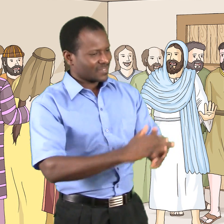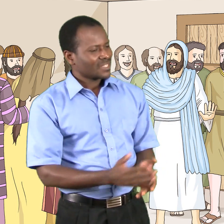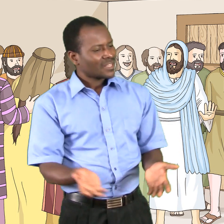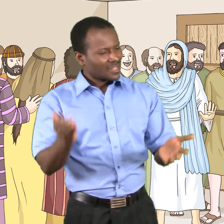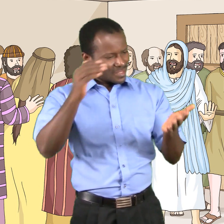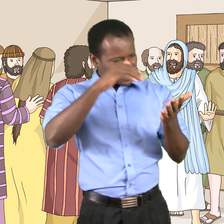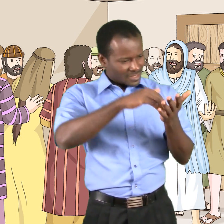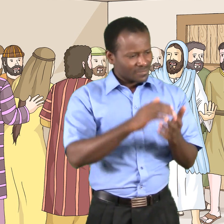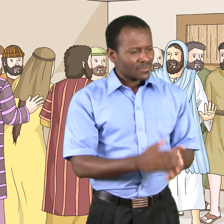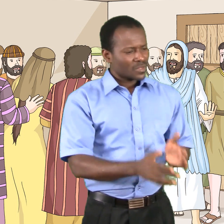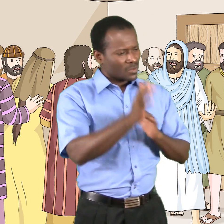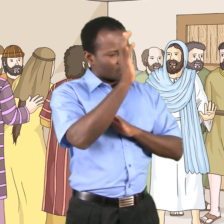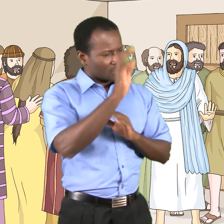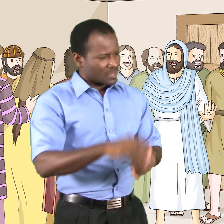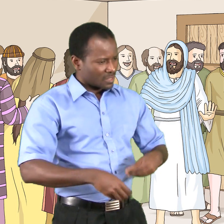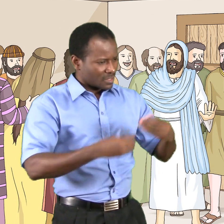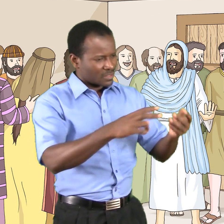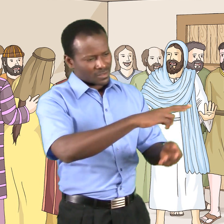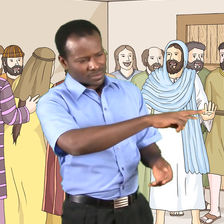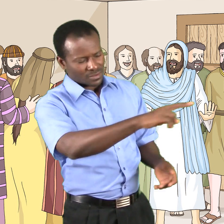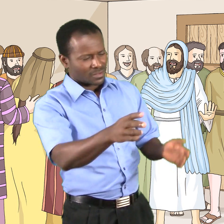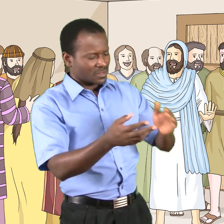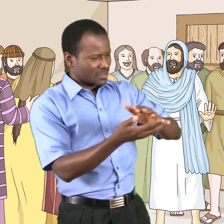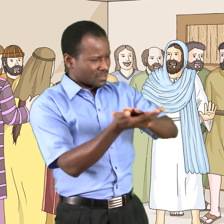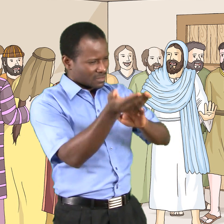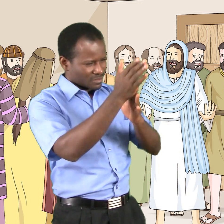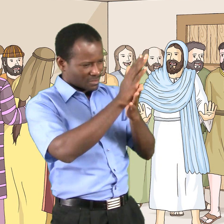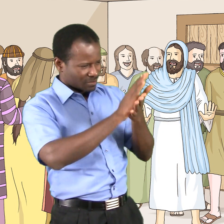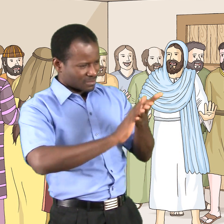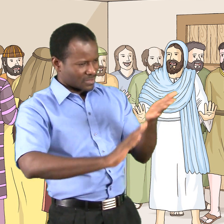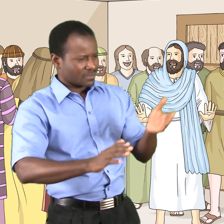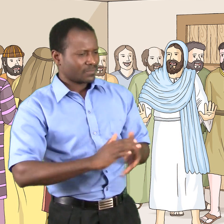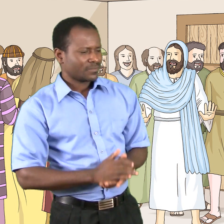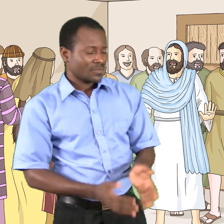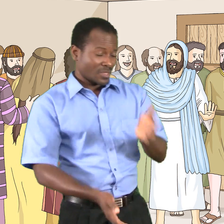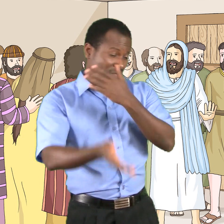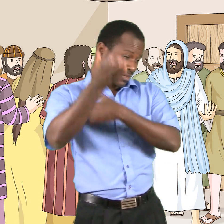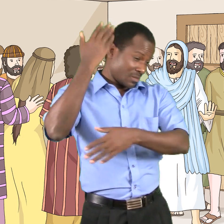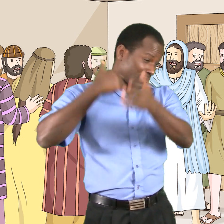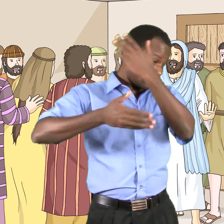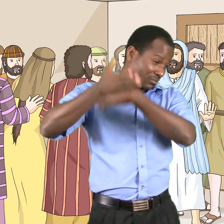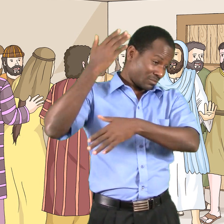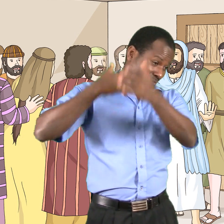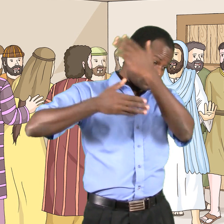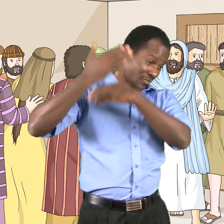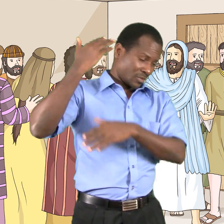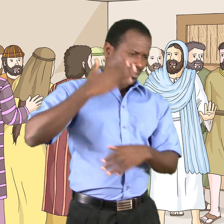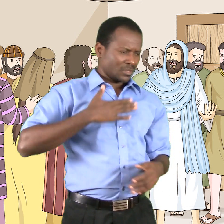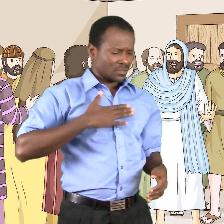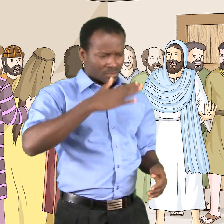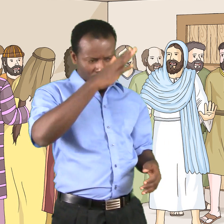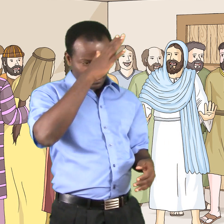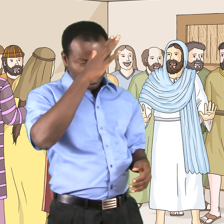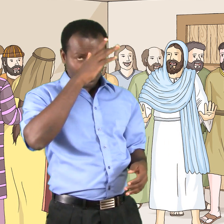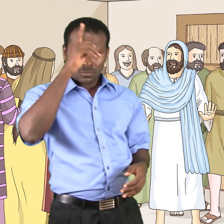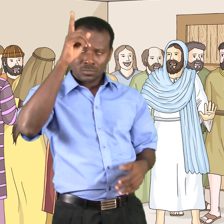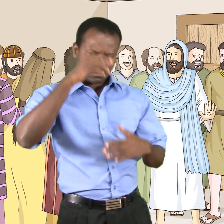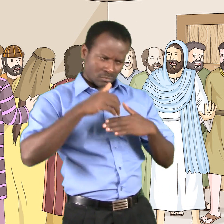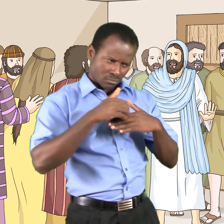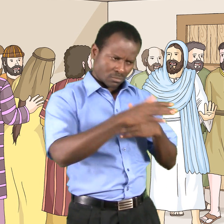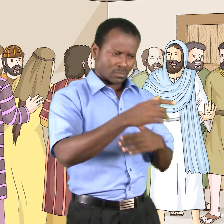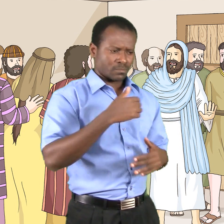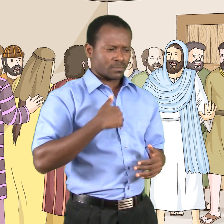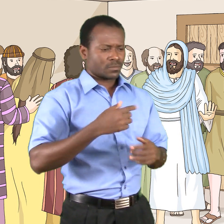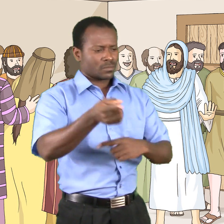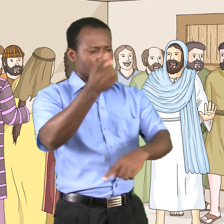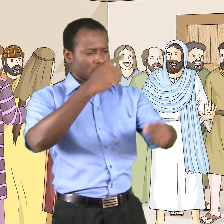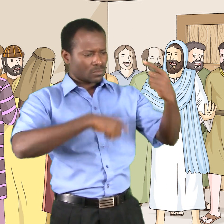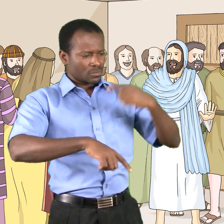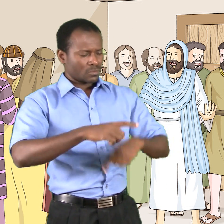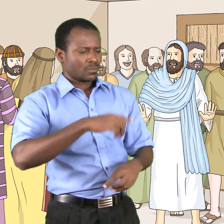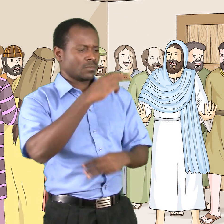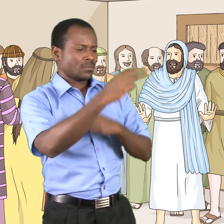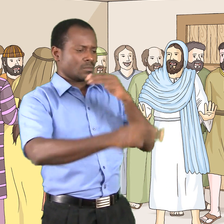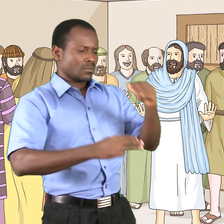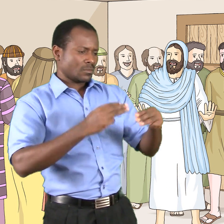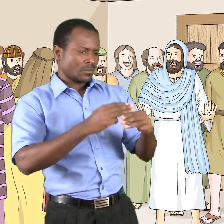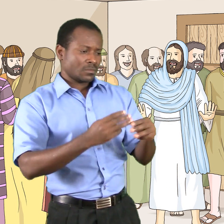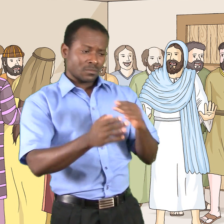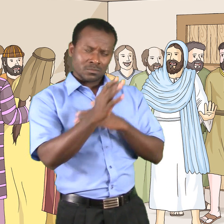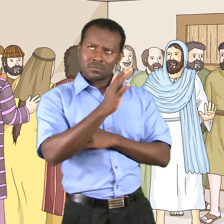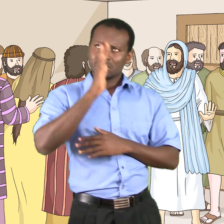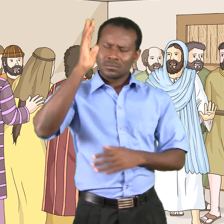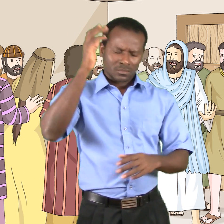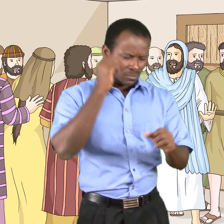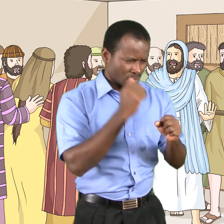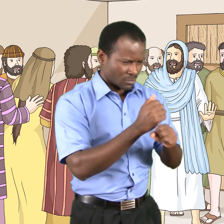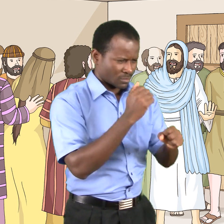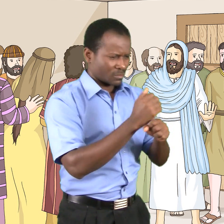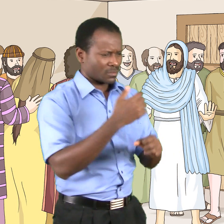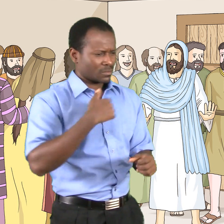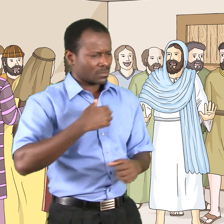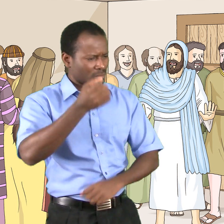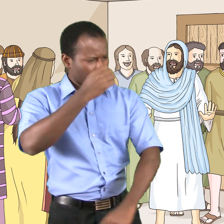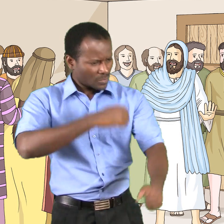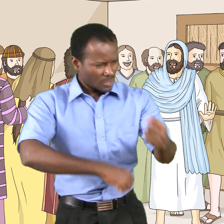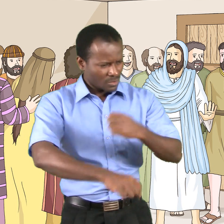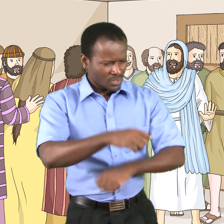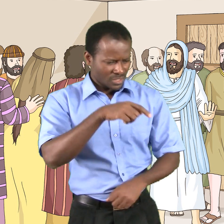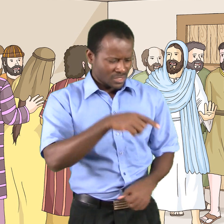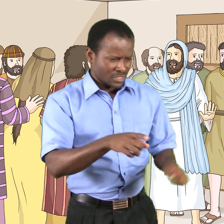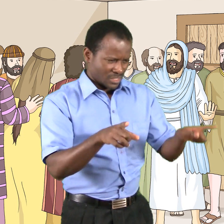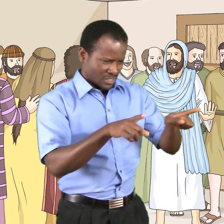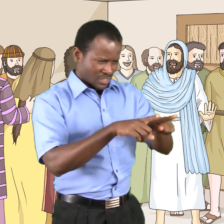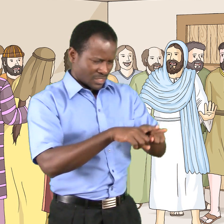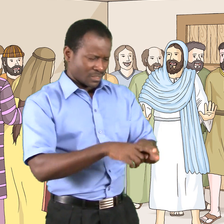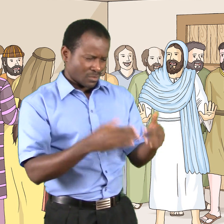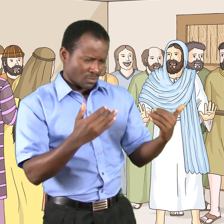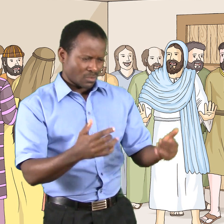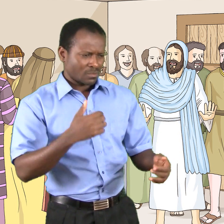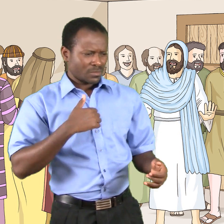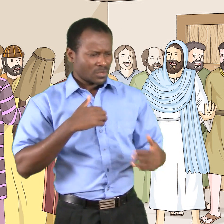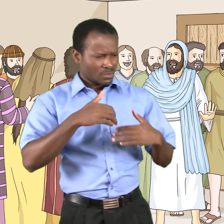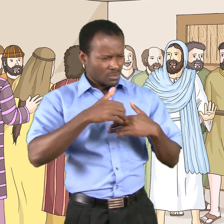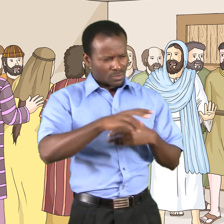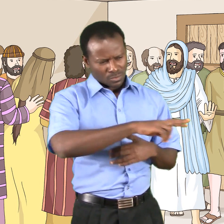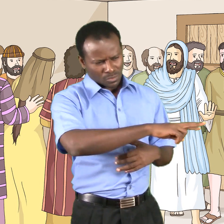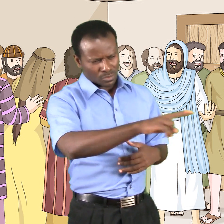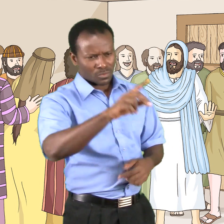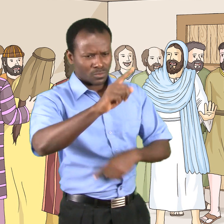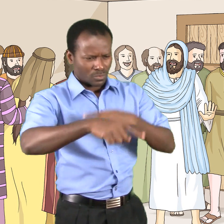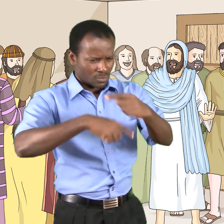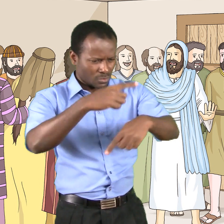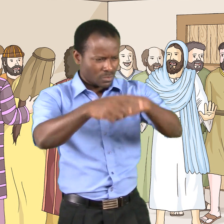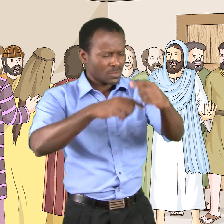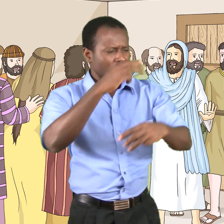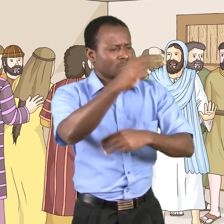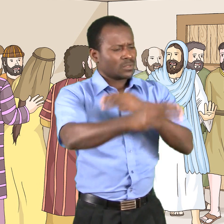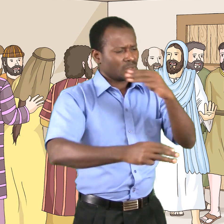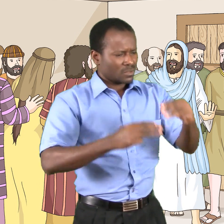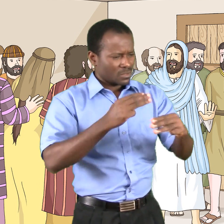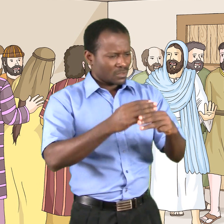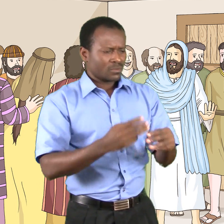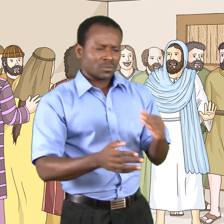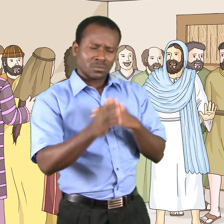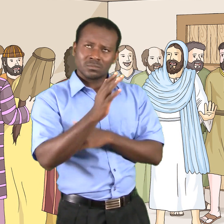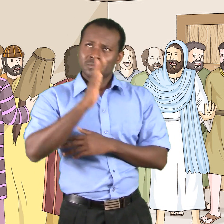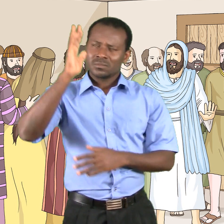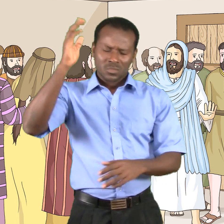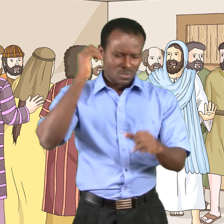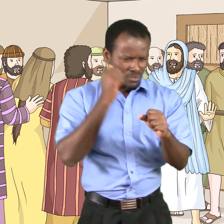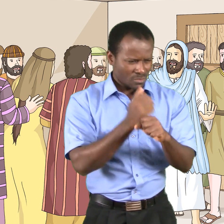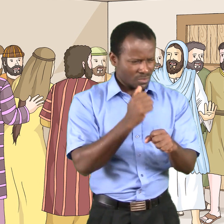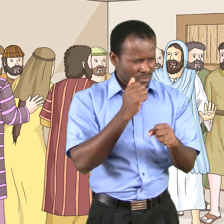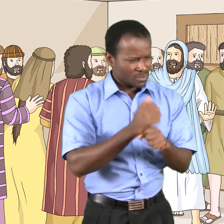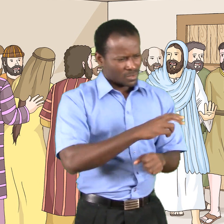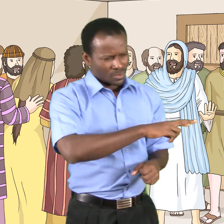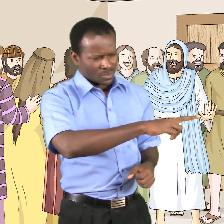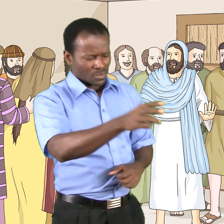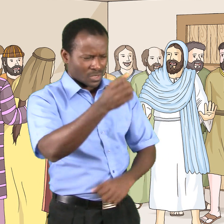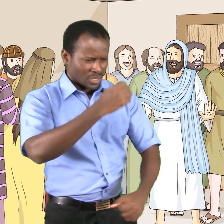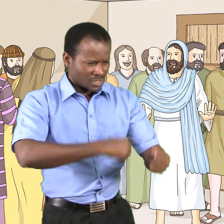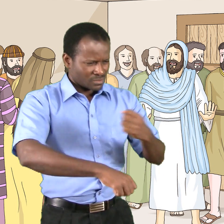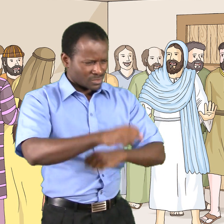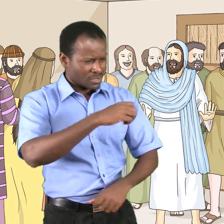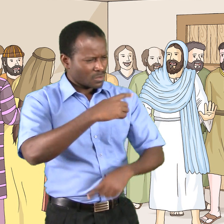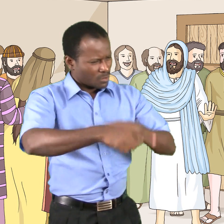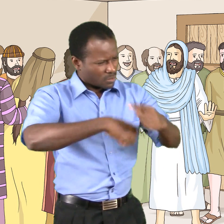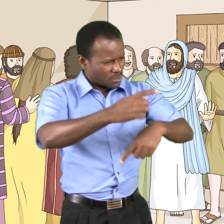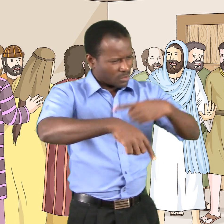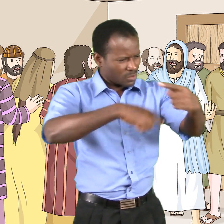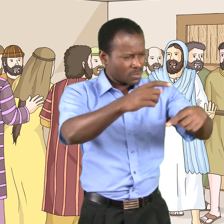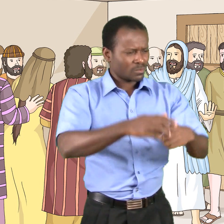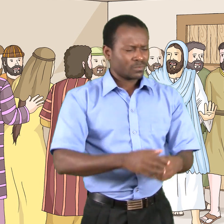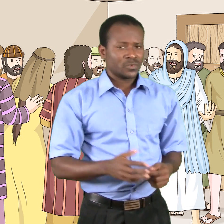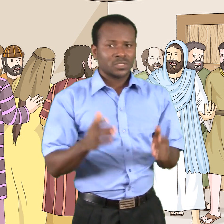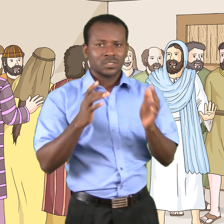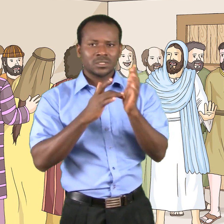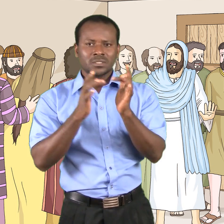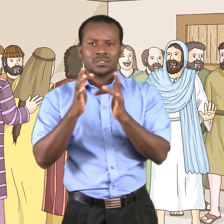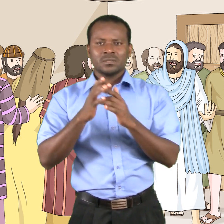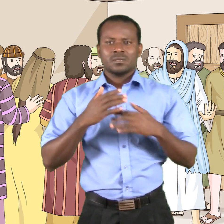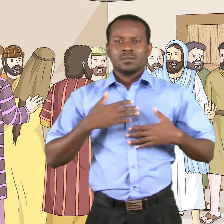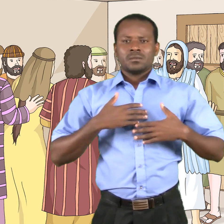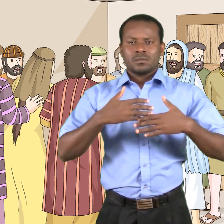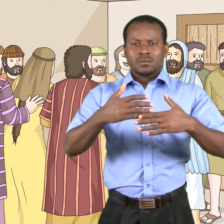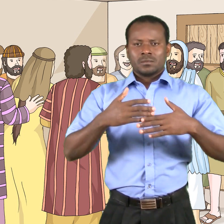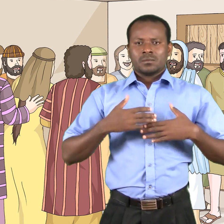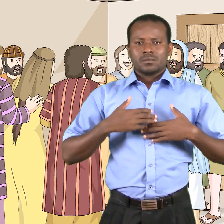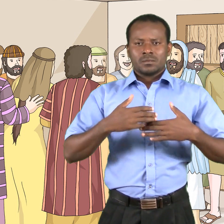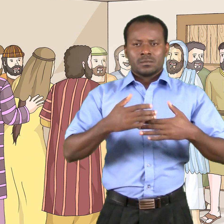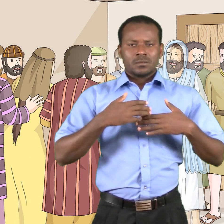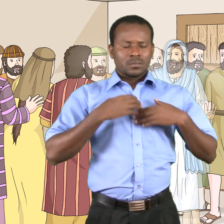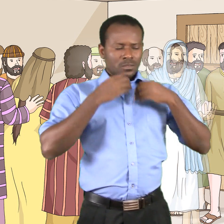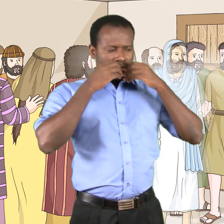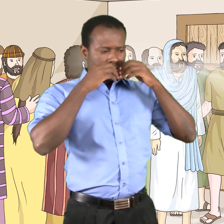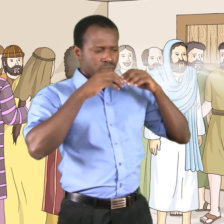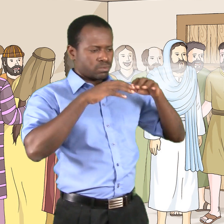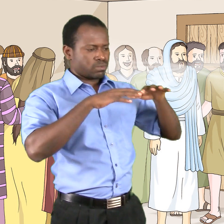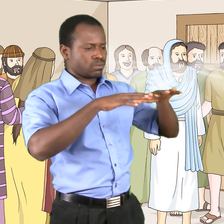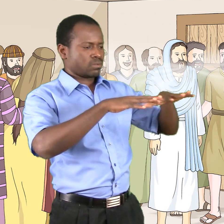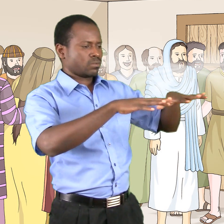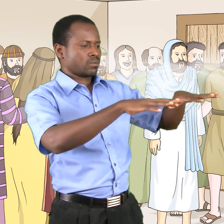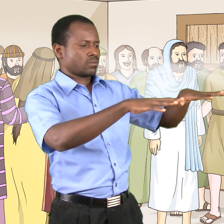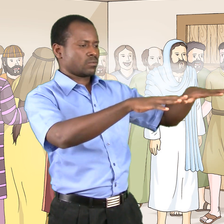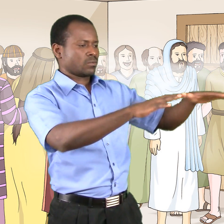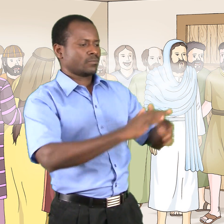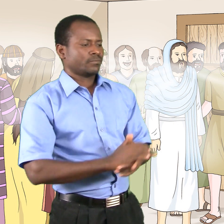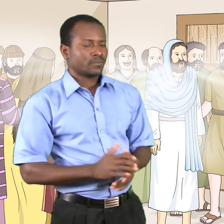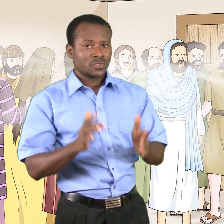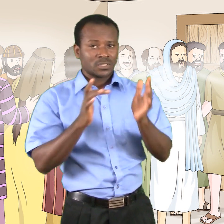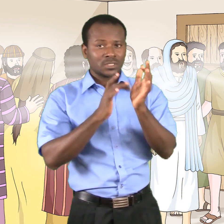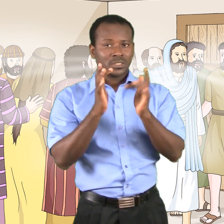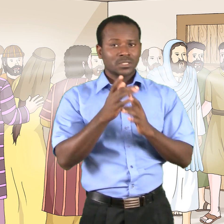The disciples rejoiced when they saw the Lord. Again Jesus said to them, “Peace be with you.